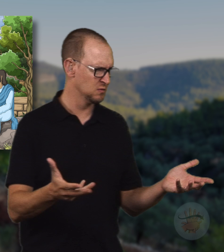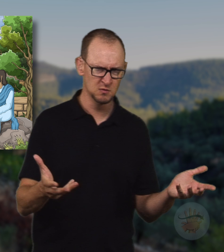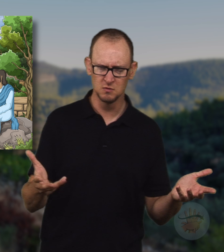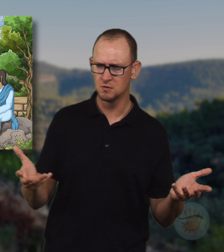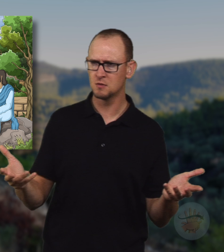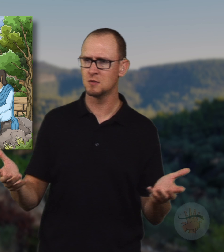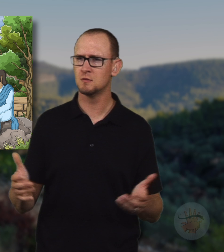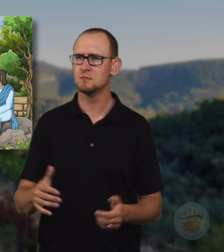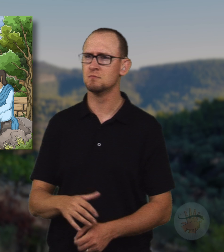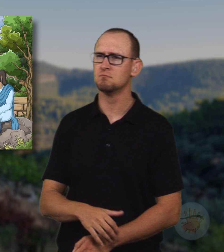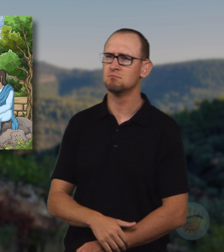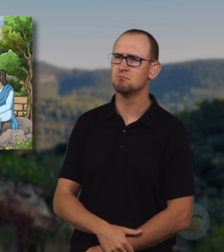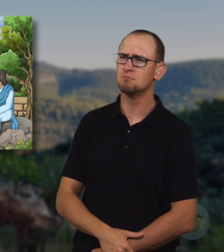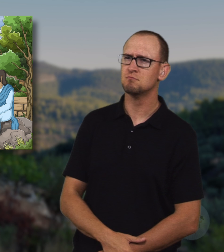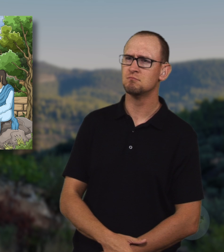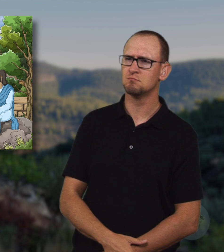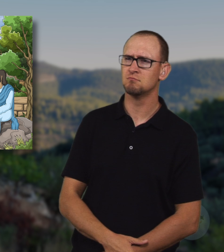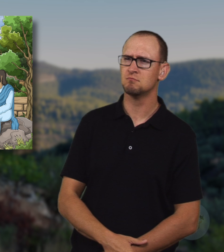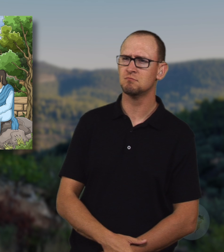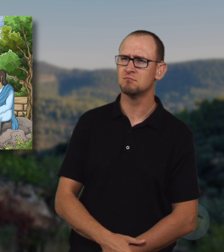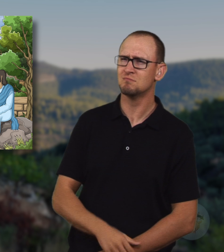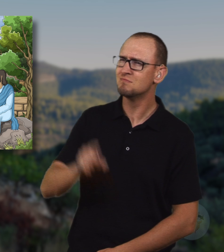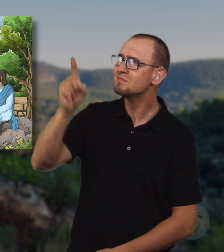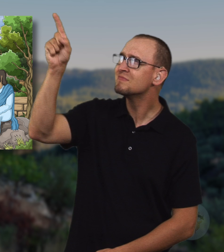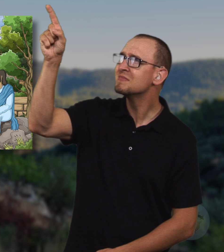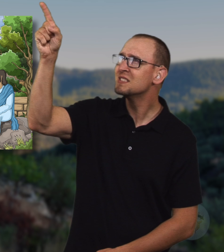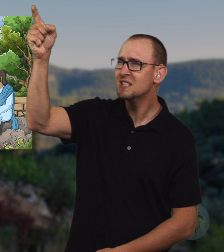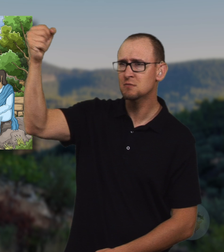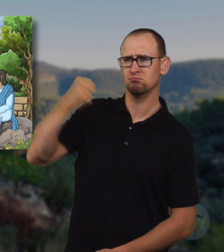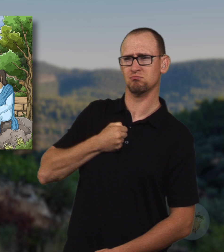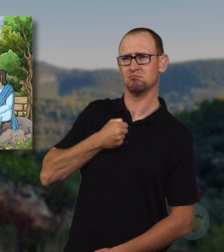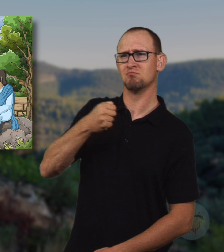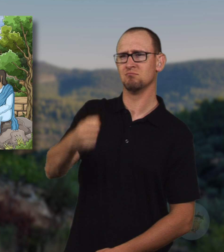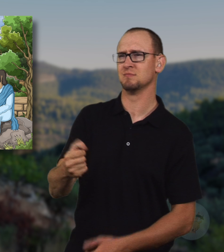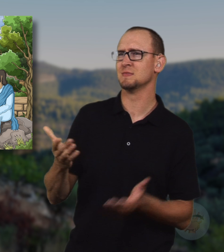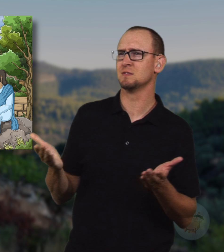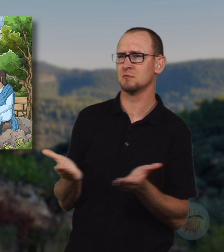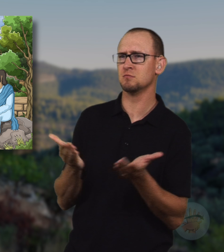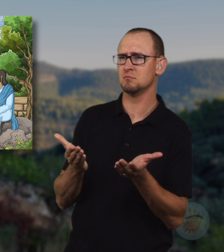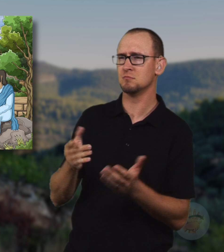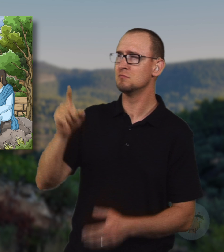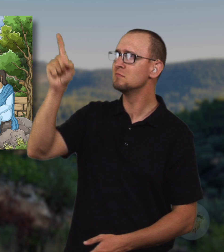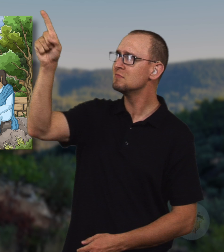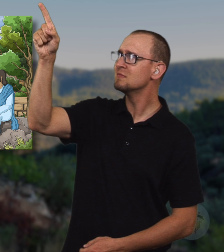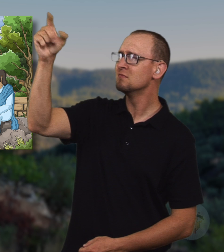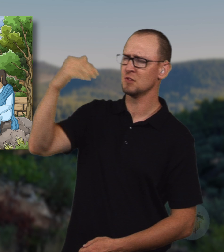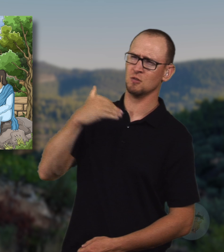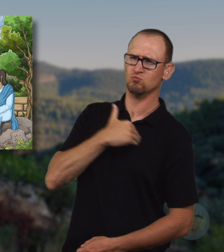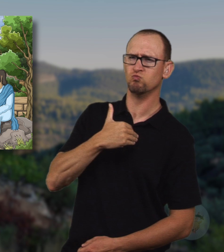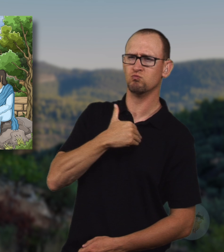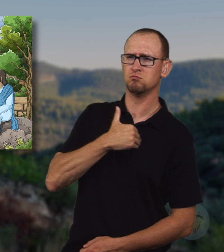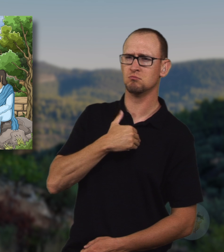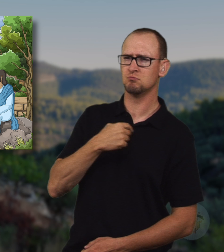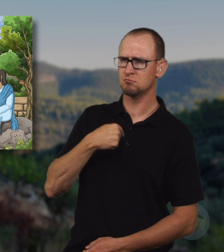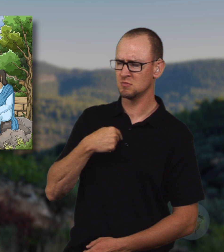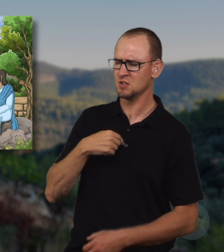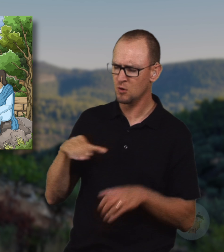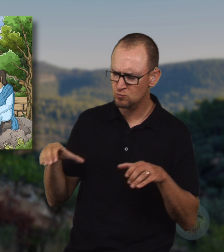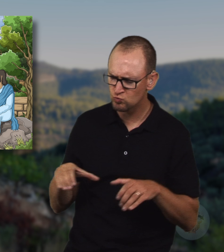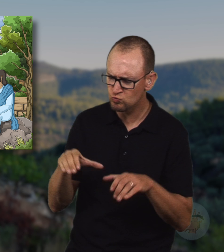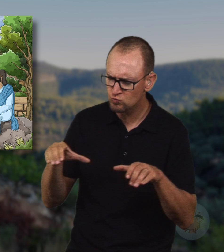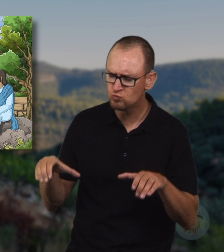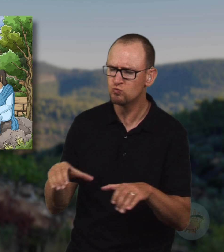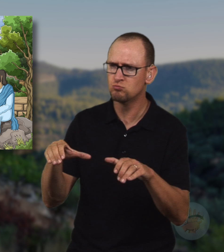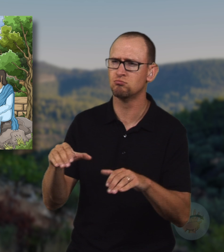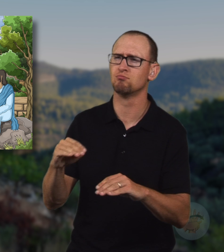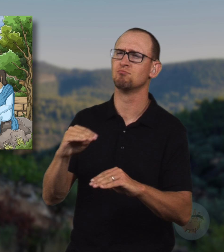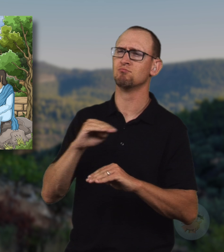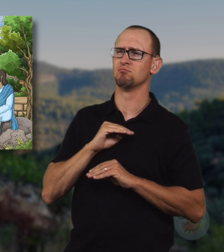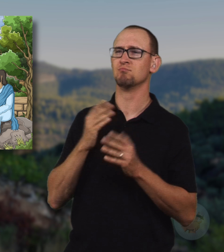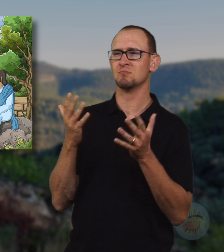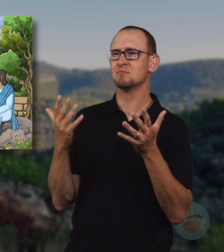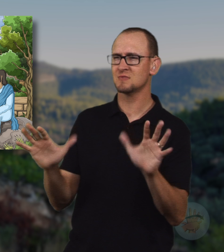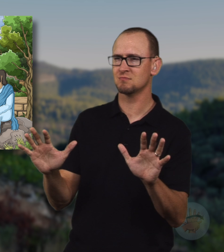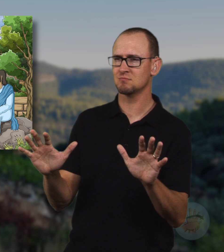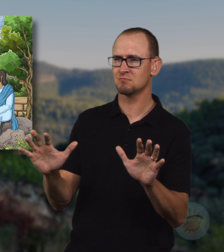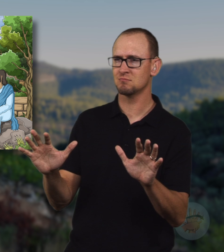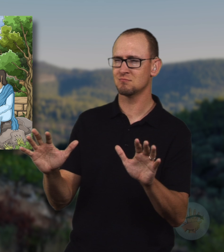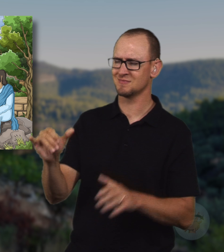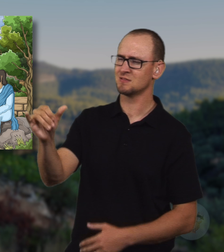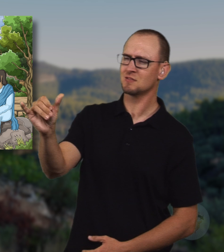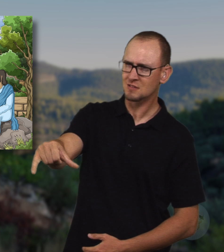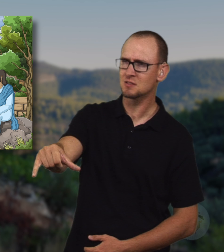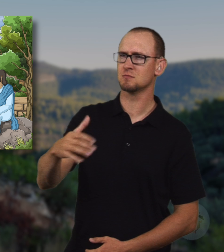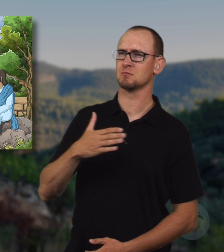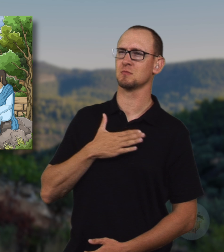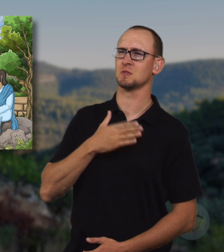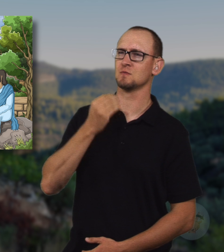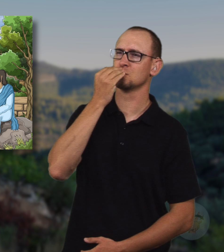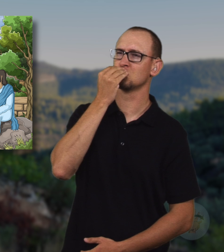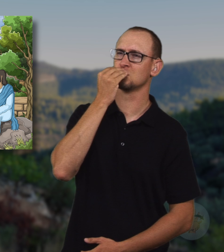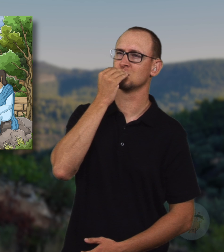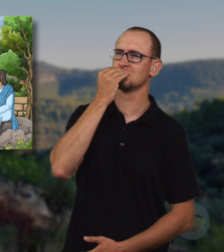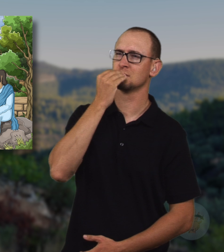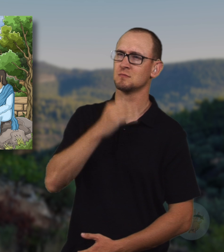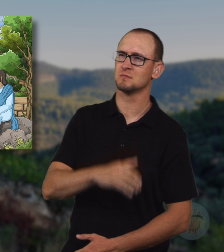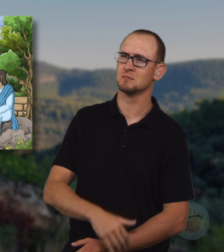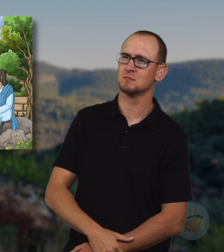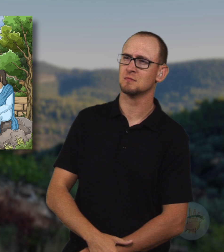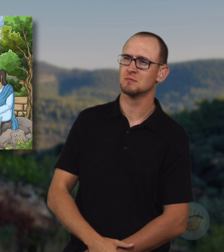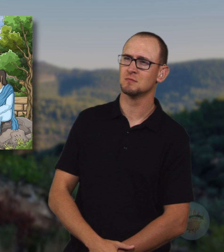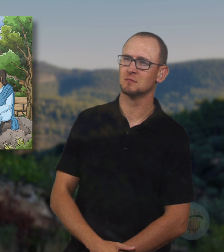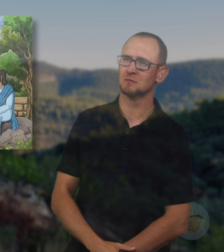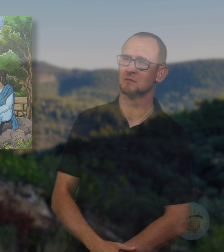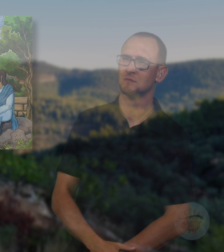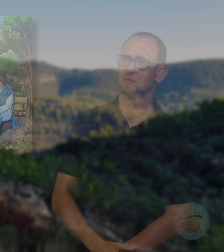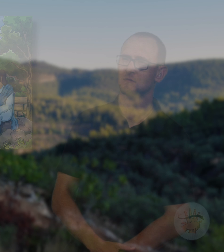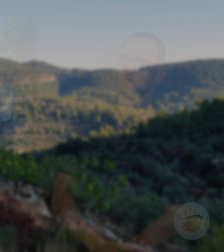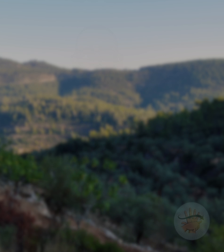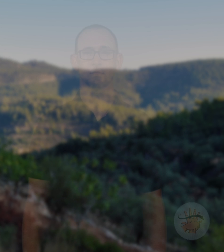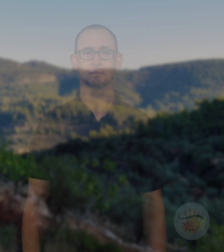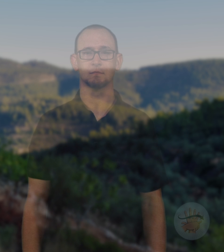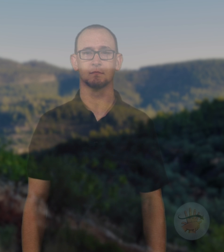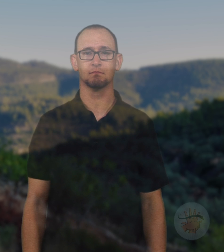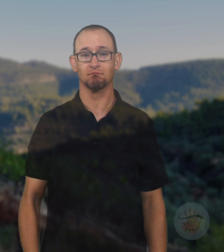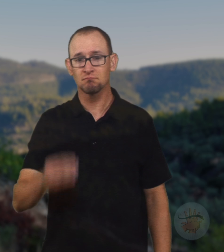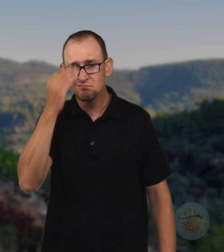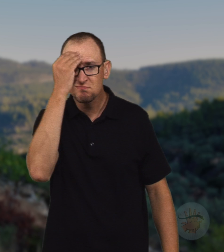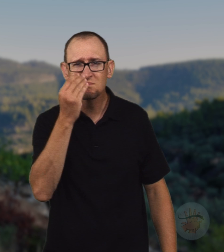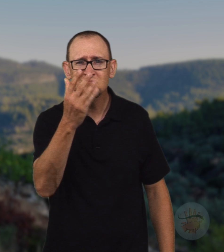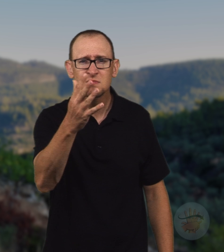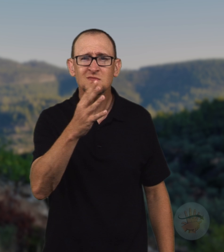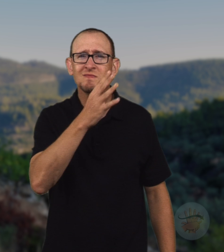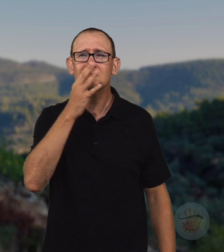Jesus explained, “My food is to do the will of Him who sent Me and to finish His work.